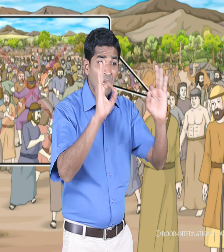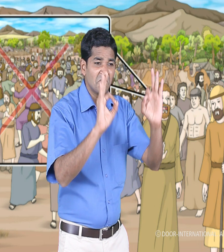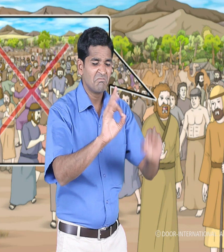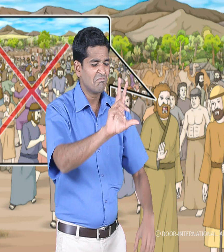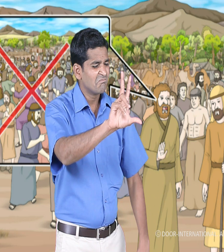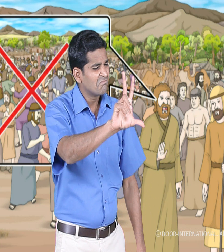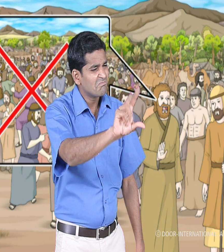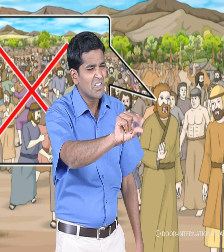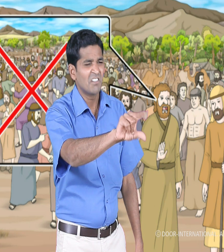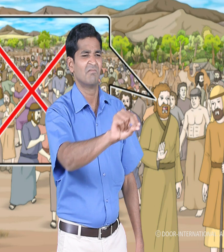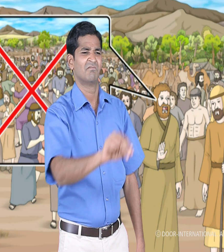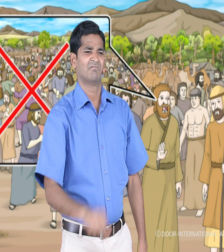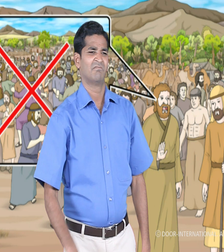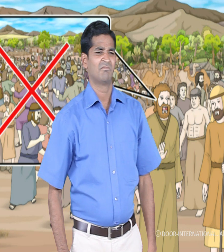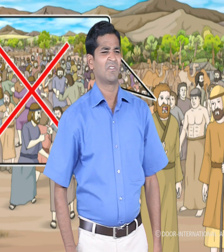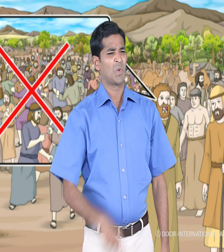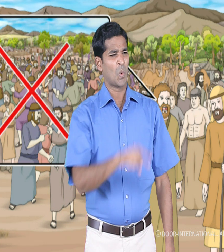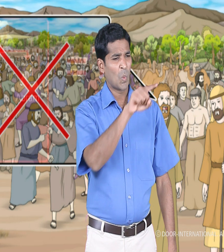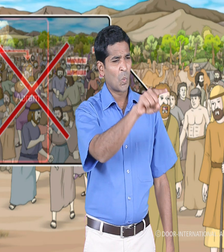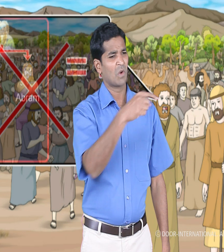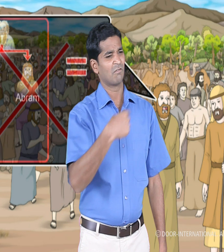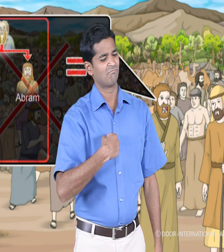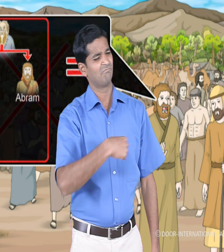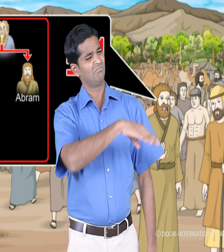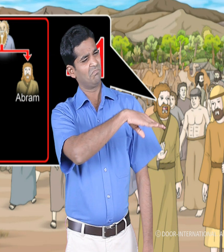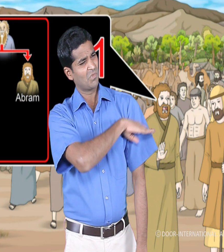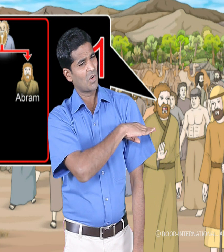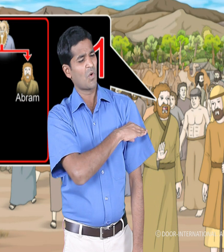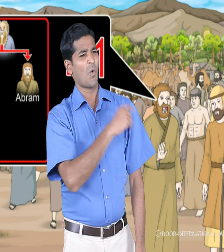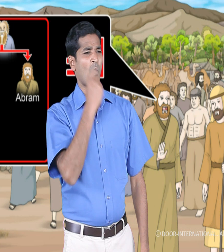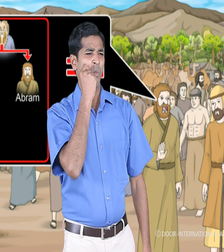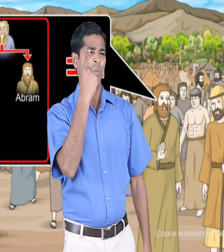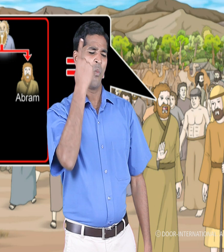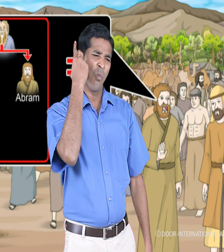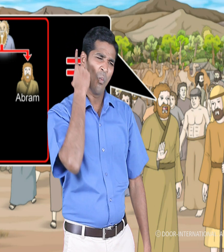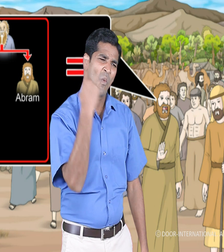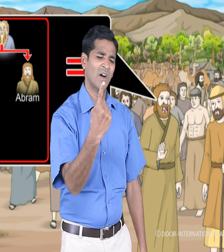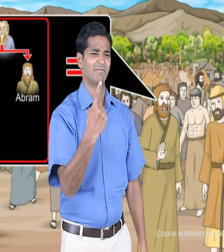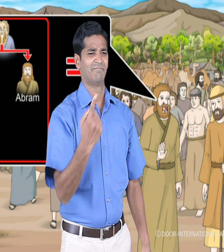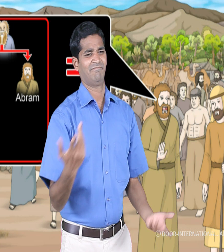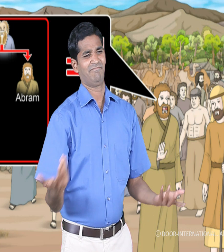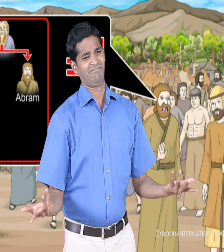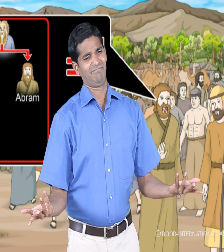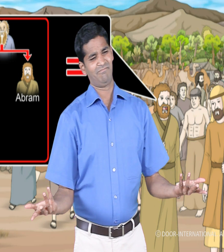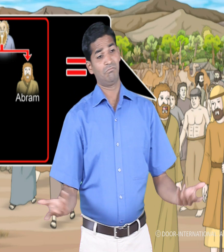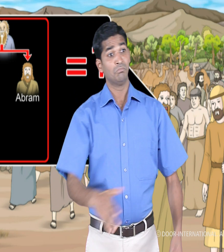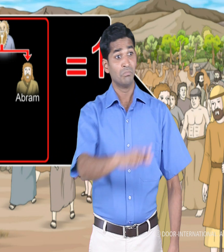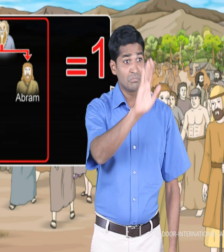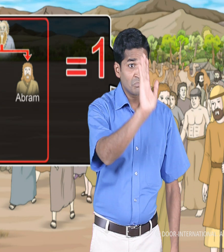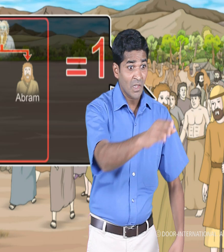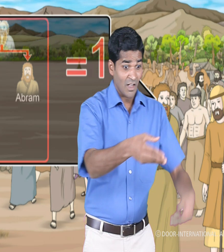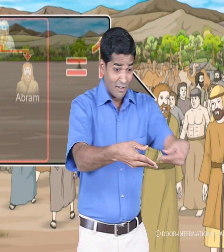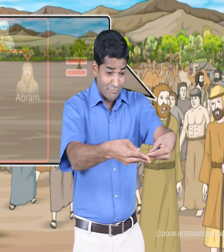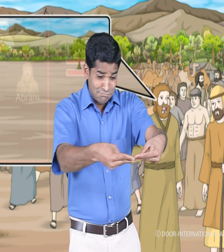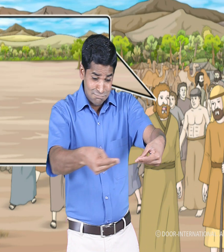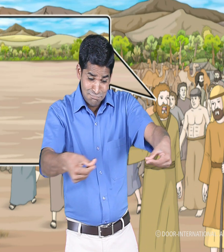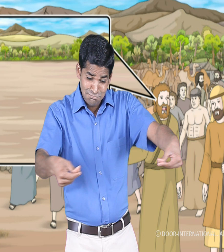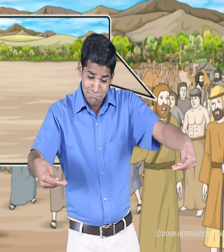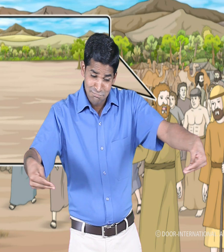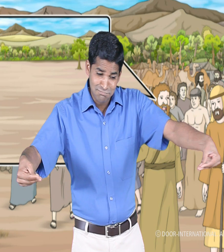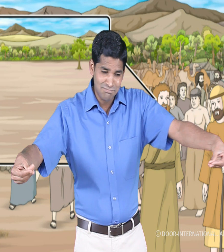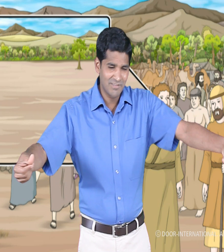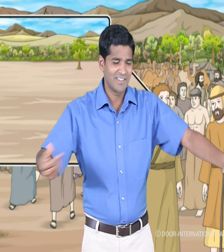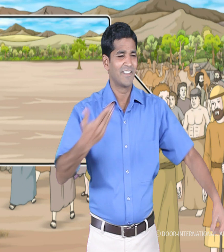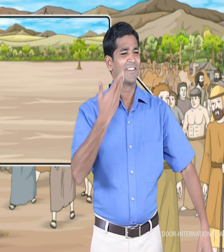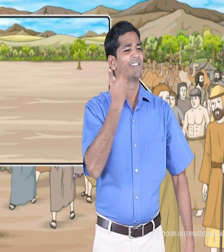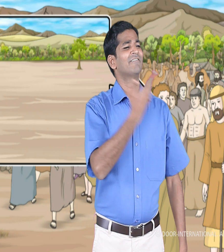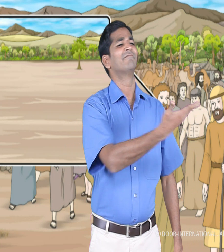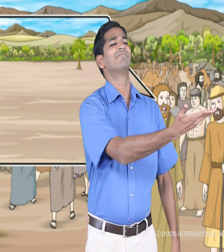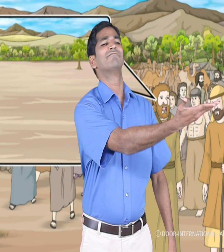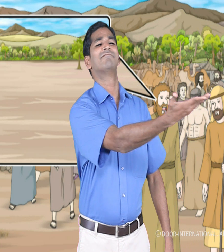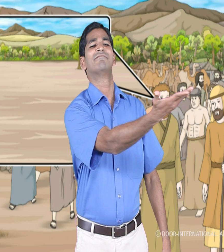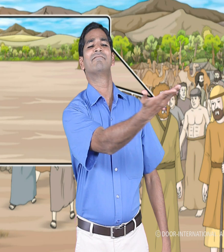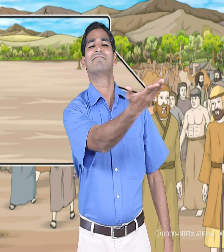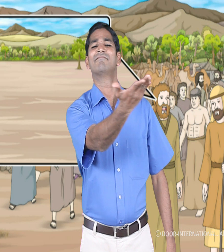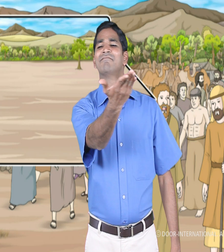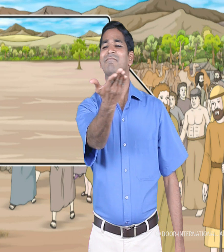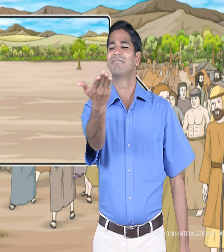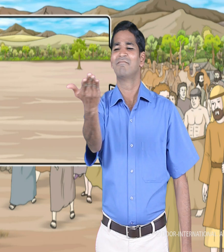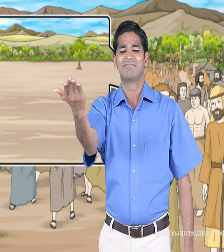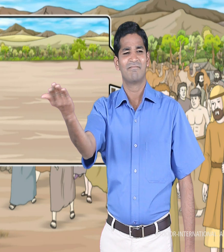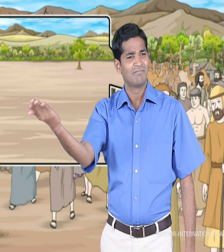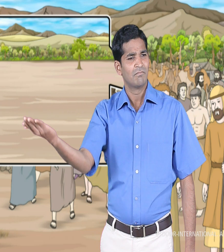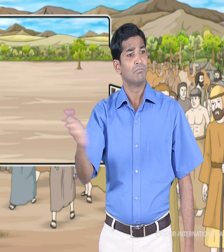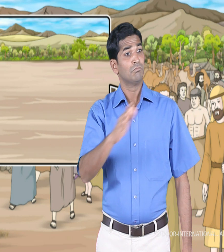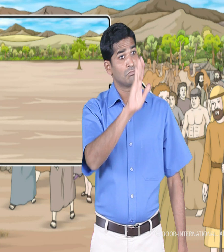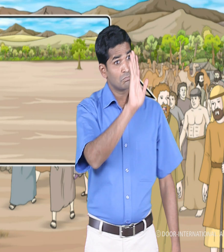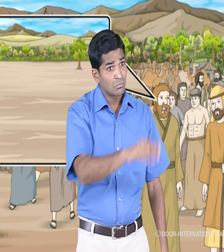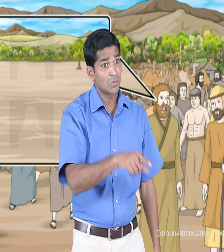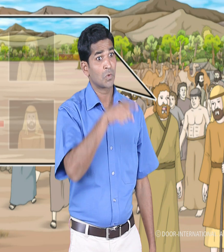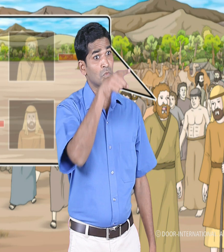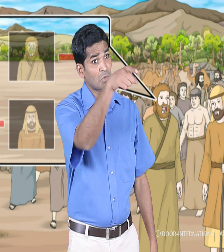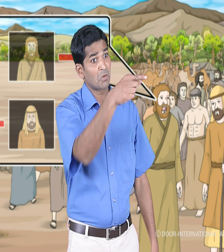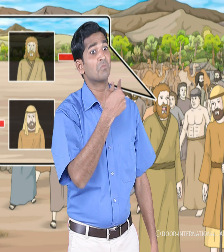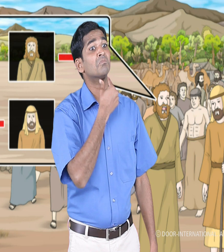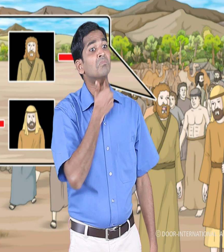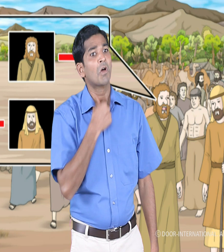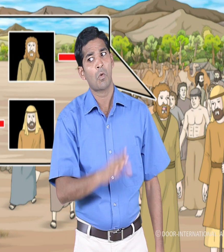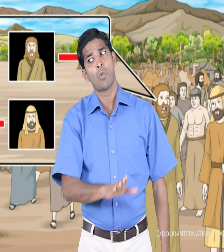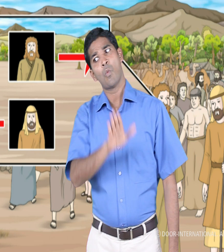After all, we are brothers. Is not the whole land before you? Now separate yourself from me.